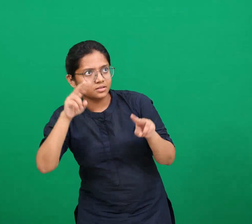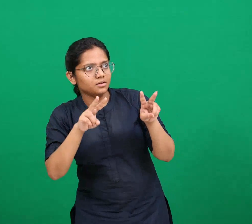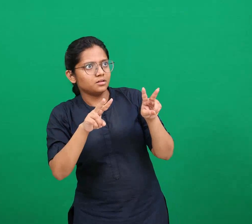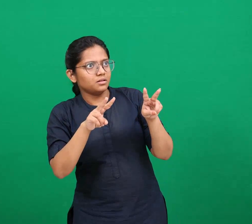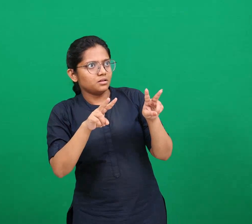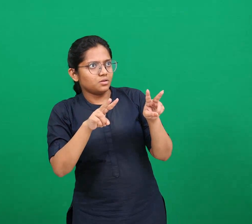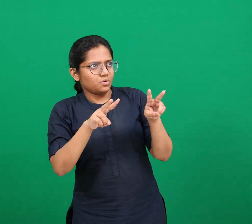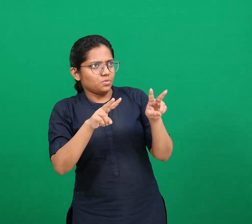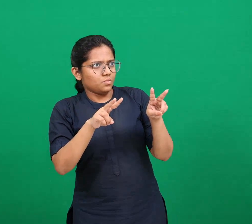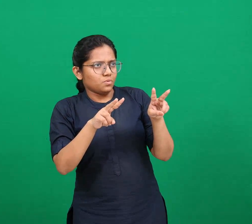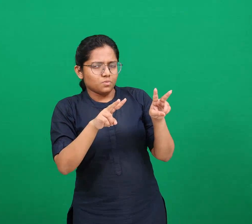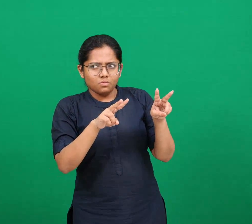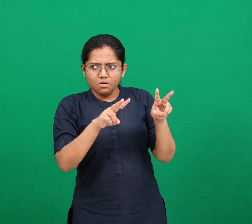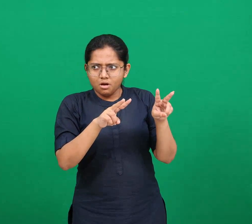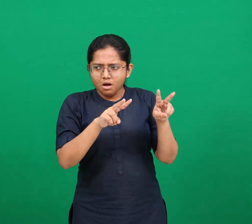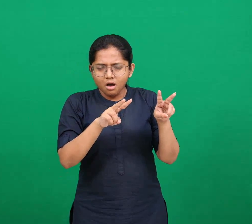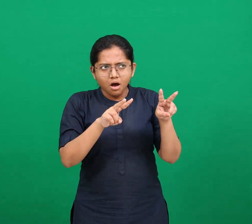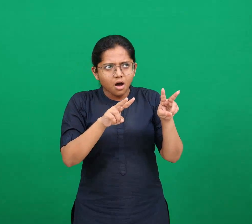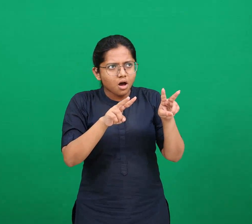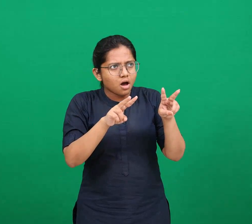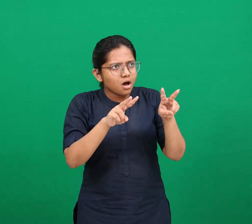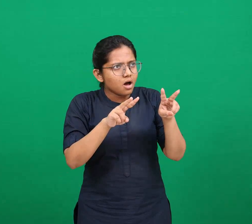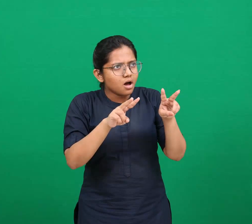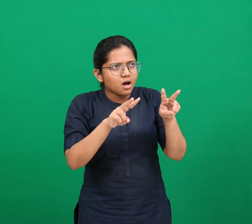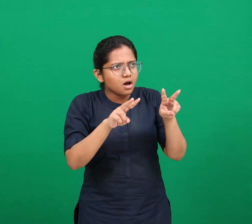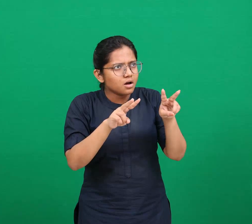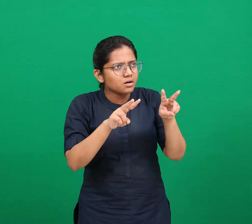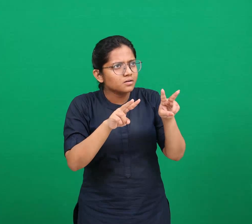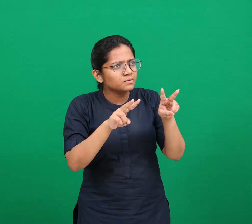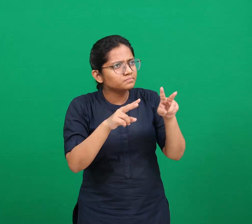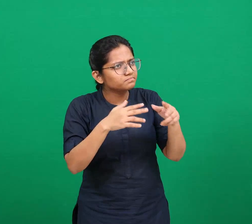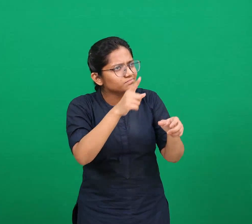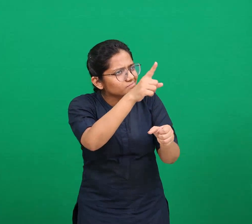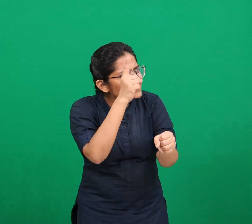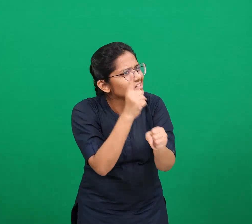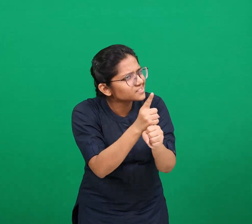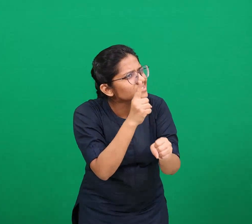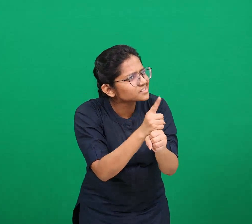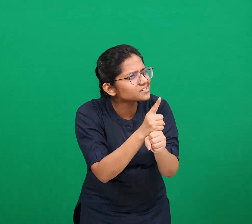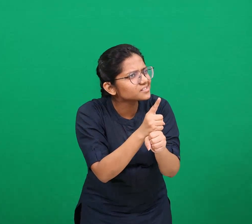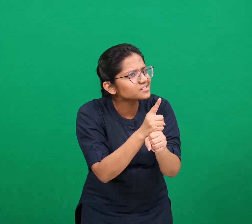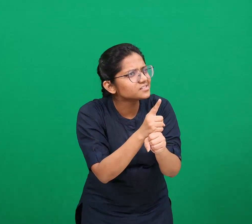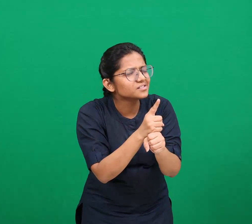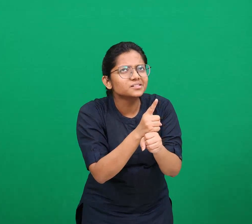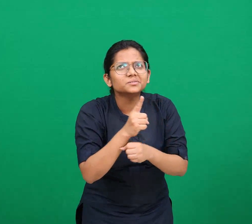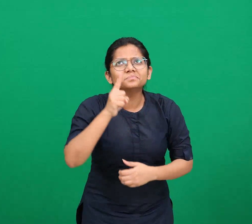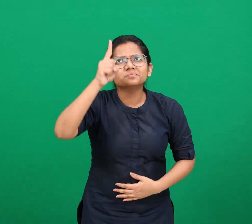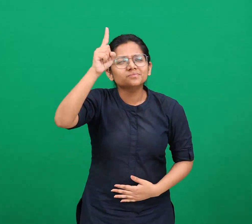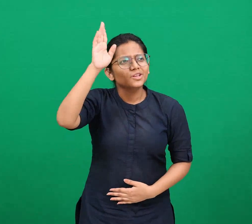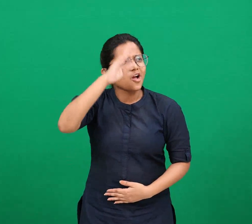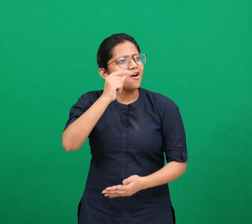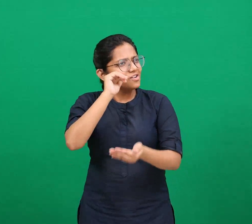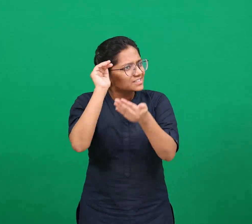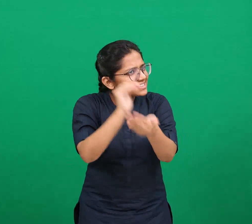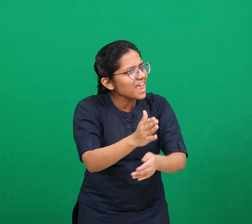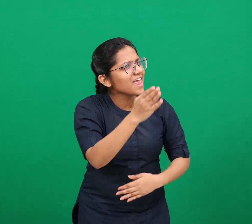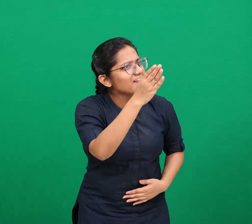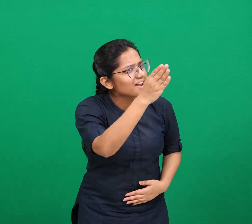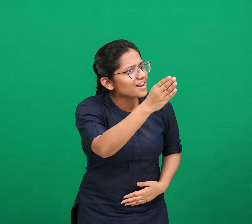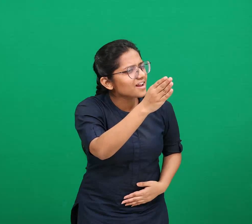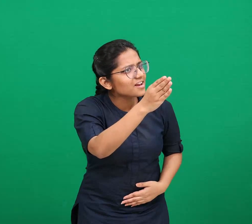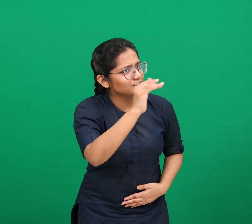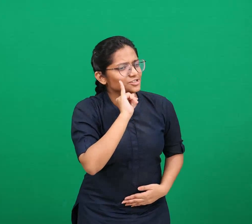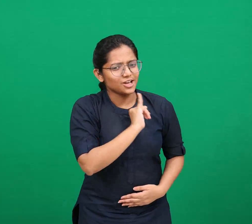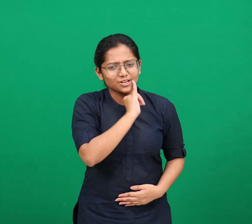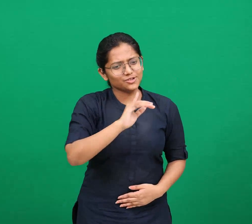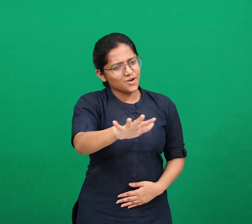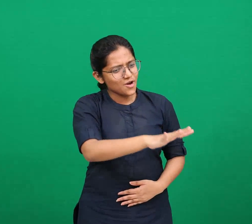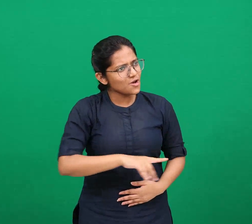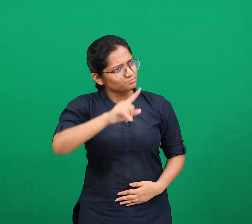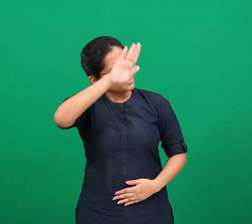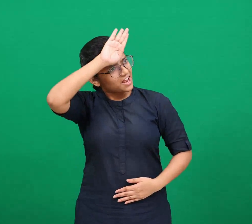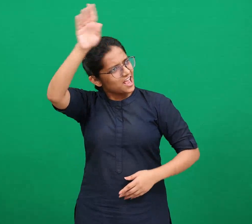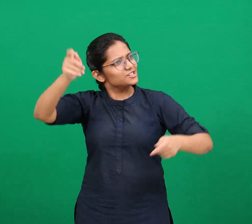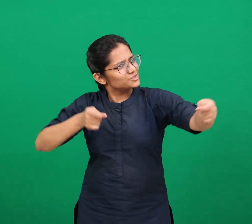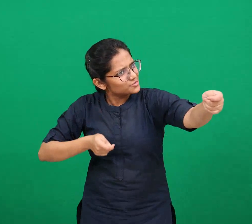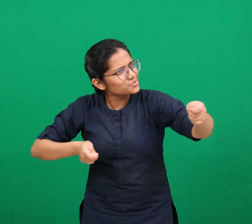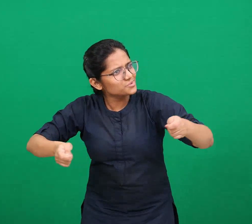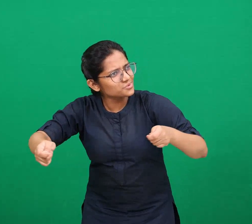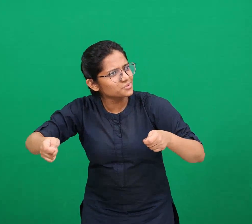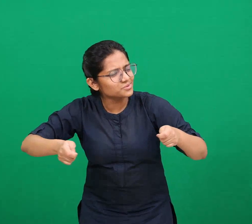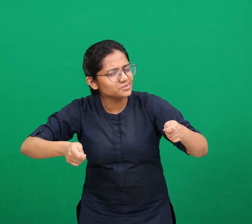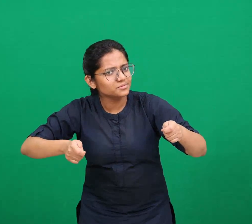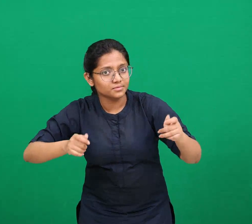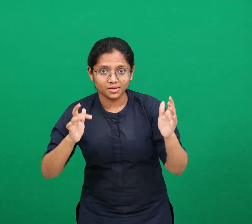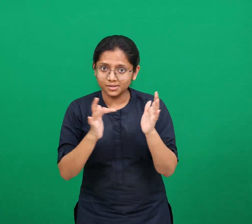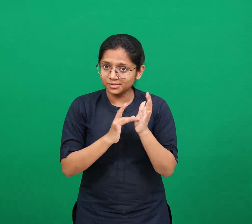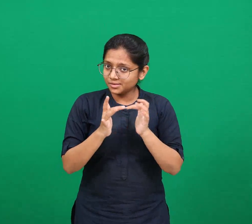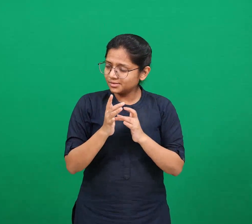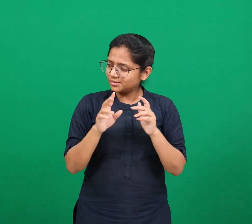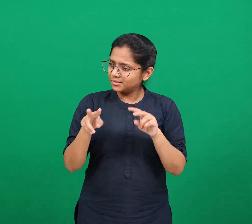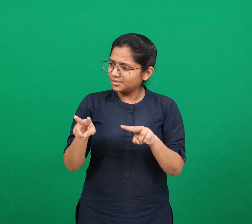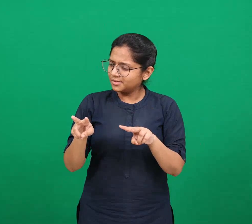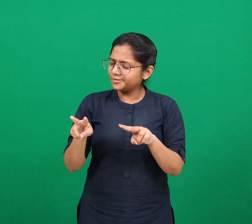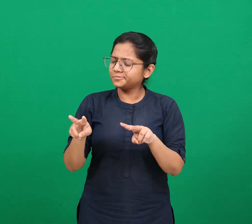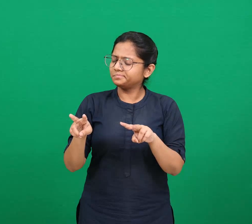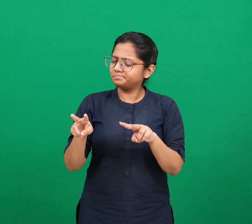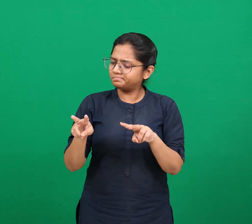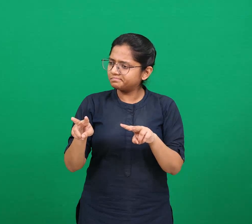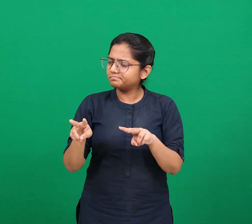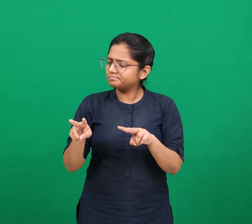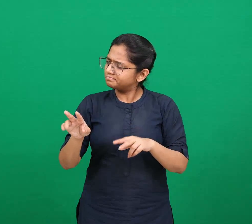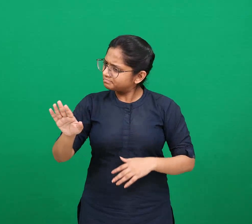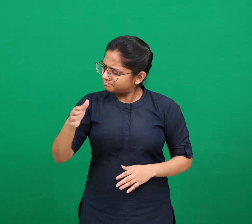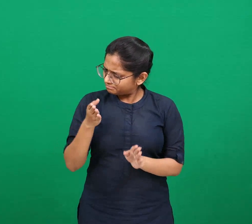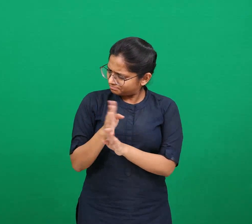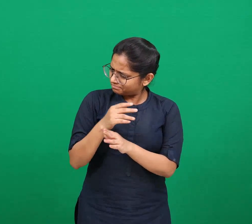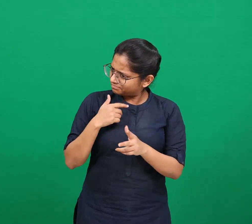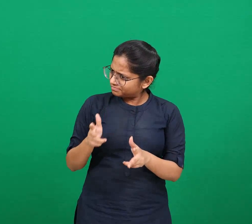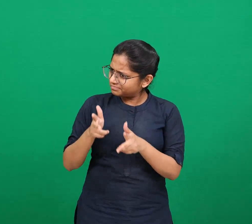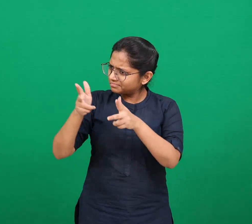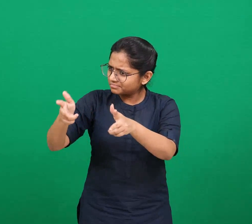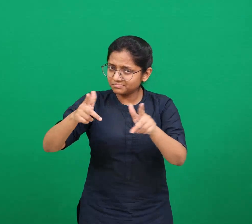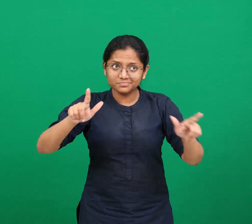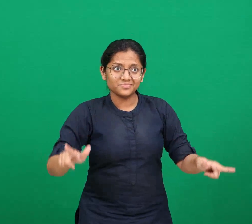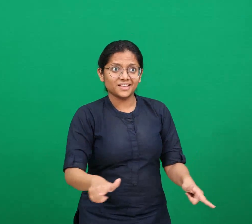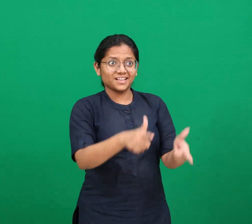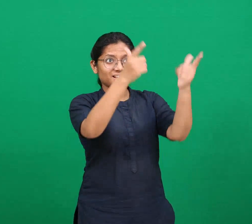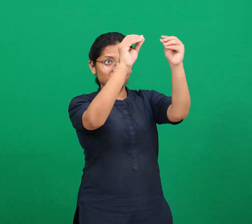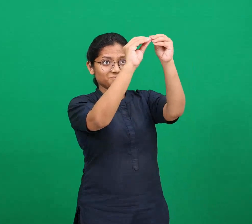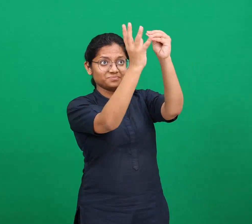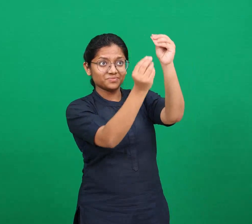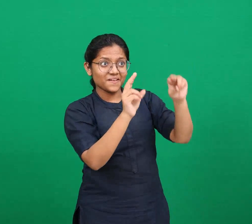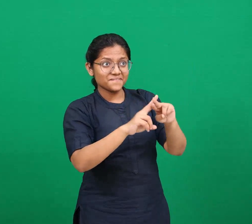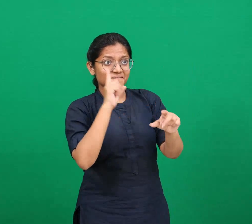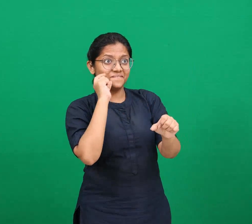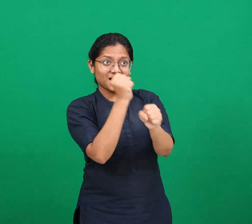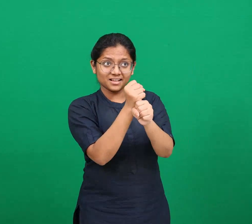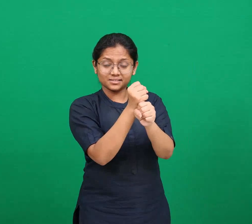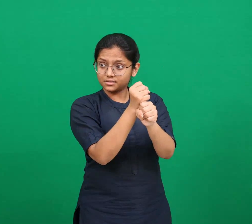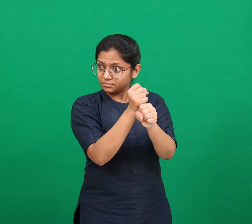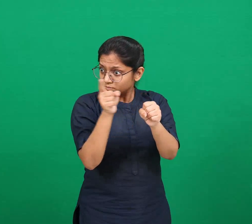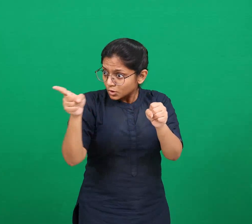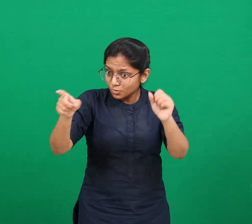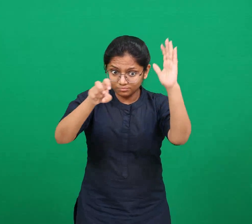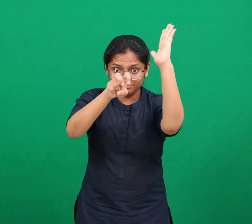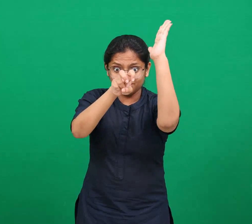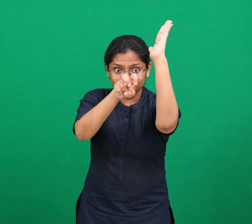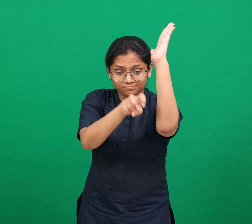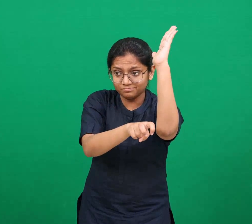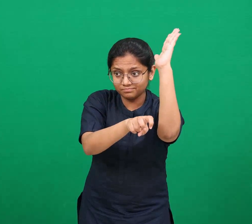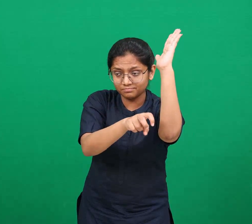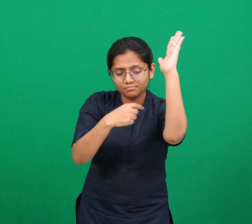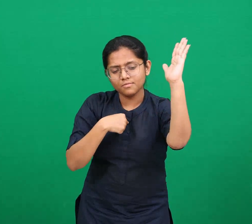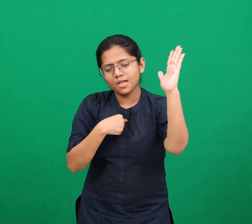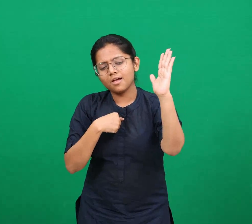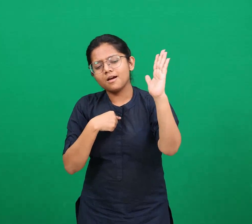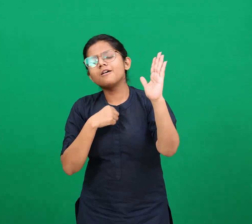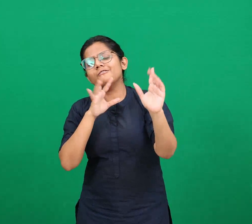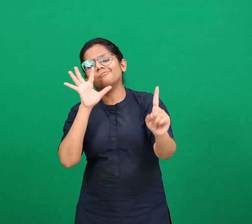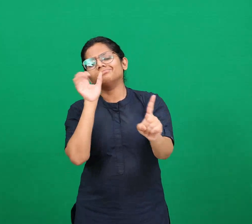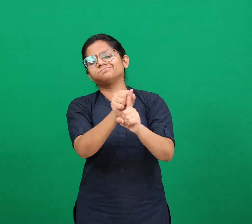"Rabbi," Nathanael answered, "You are the Son of God! You are the King of Israel!"